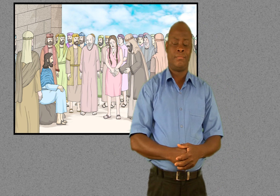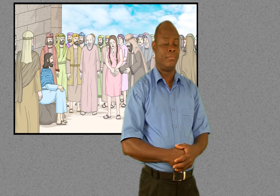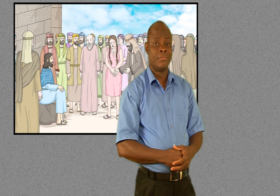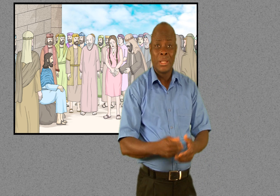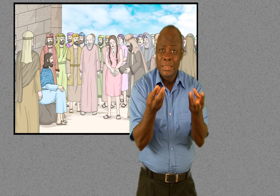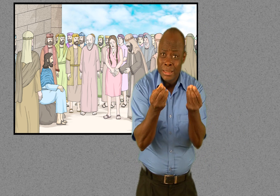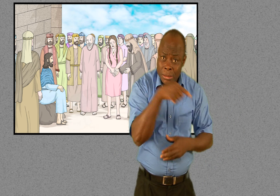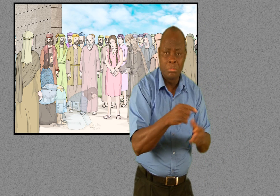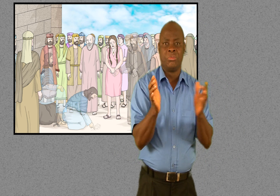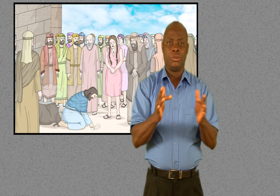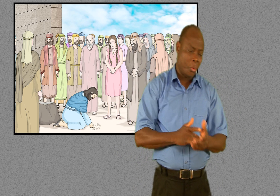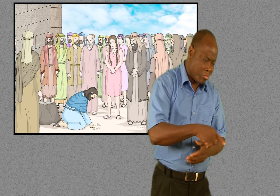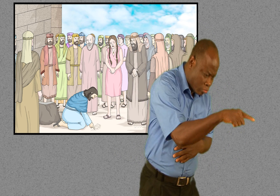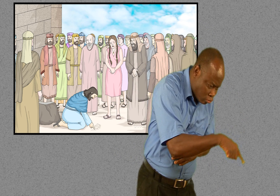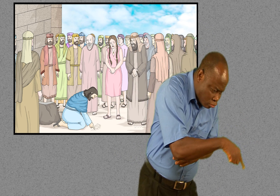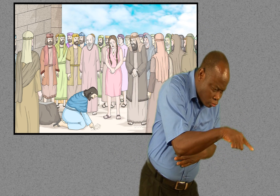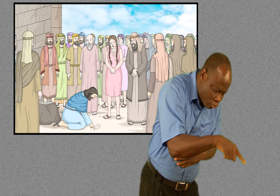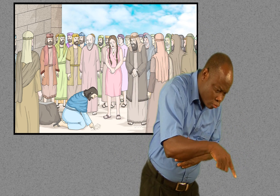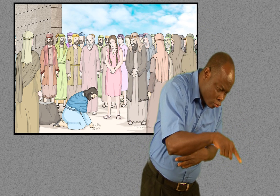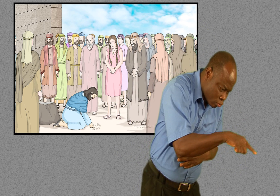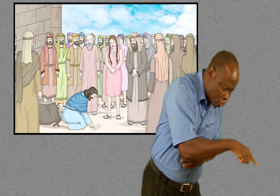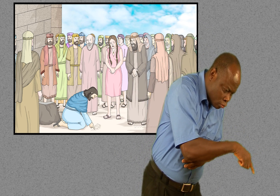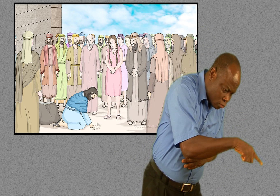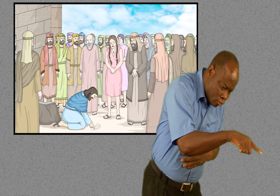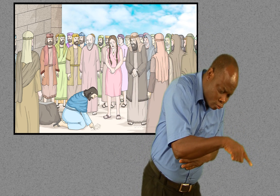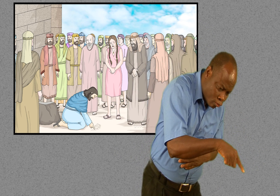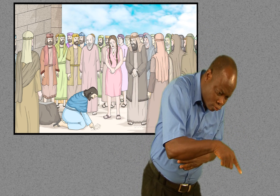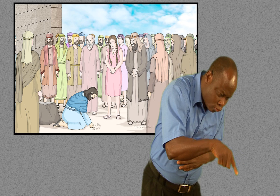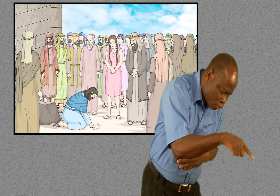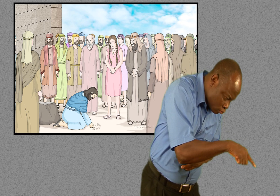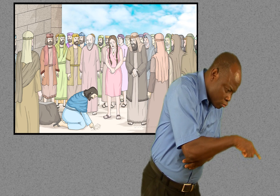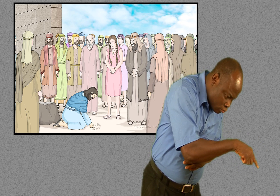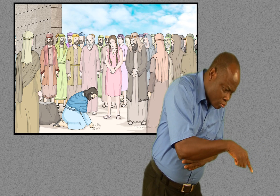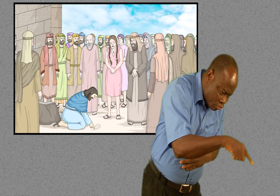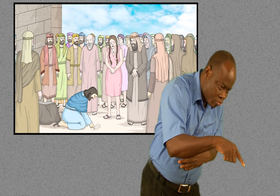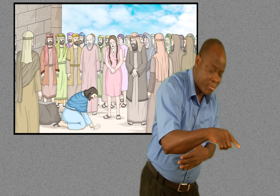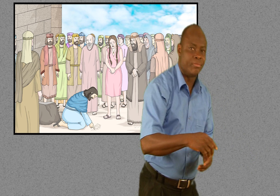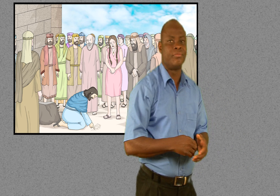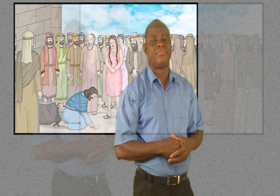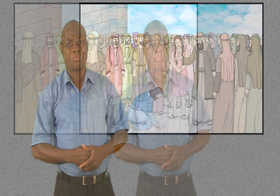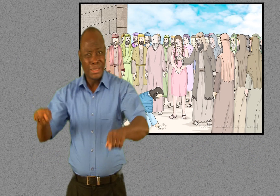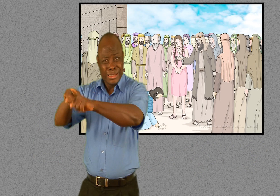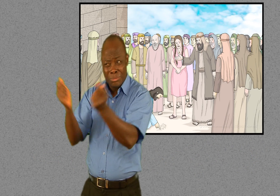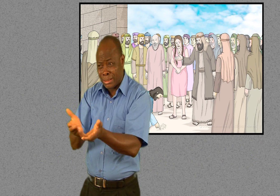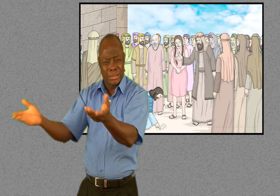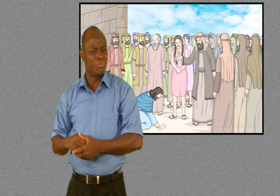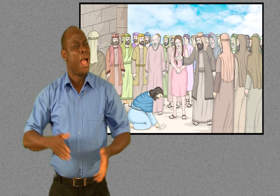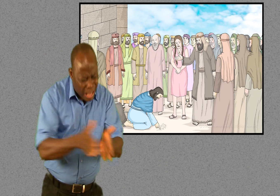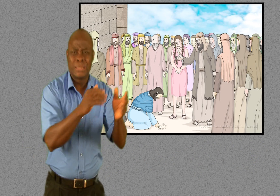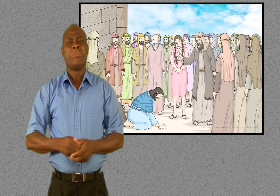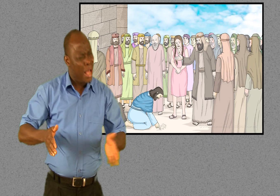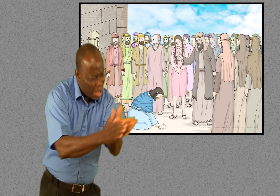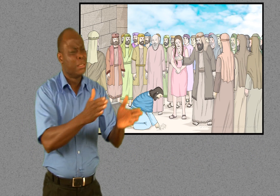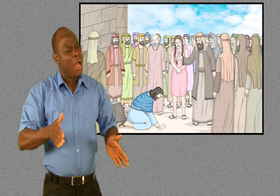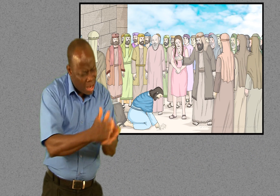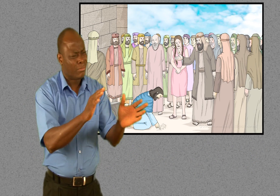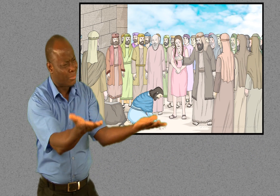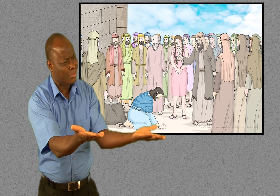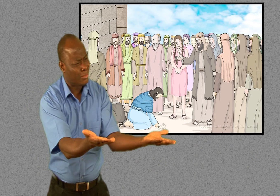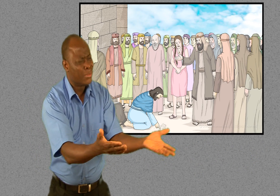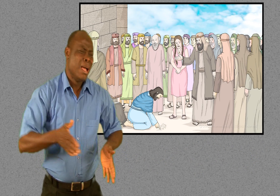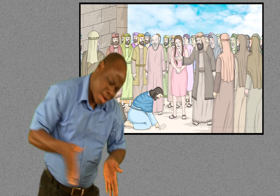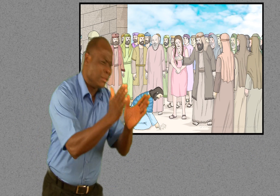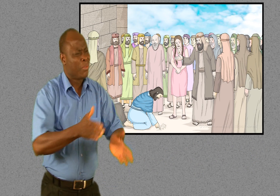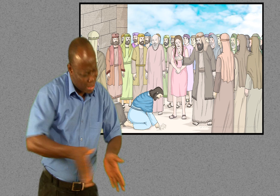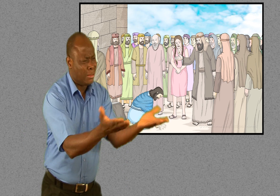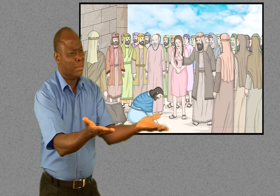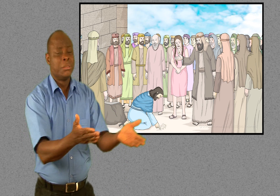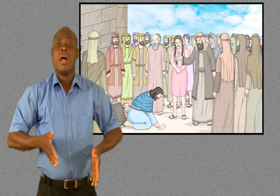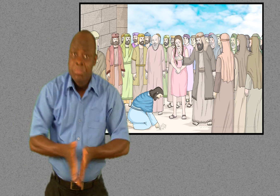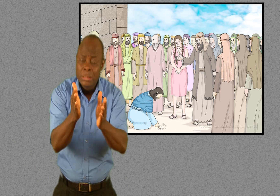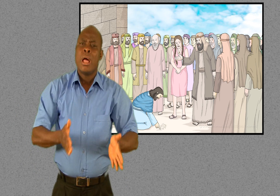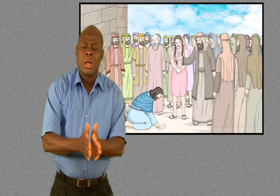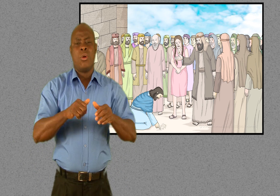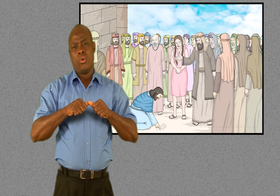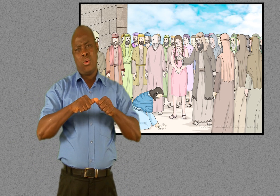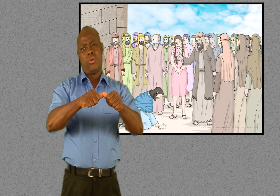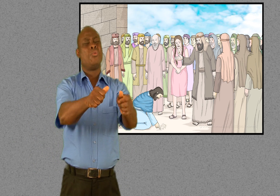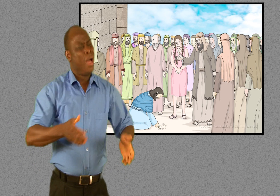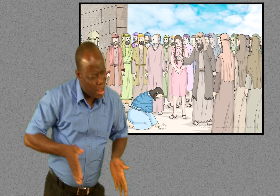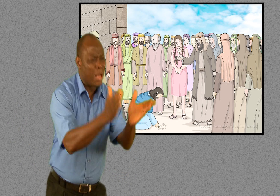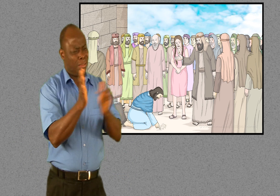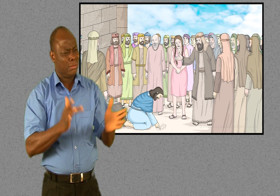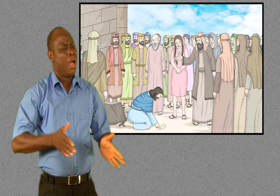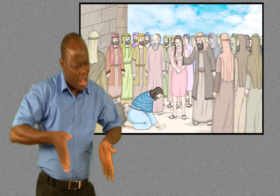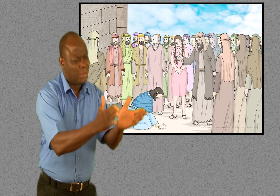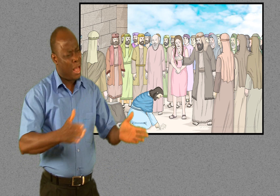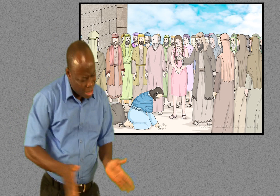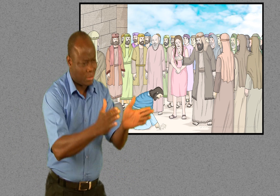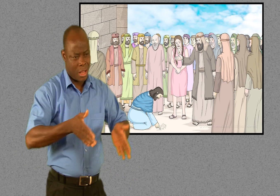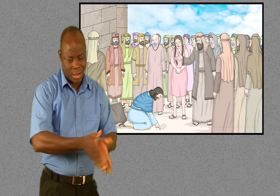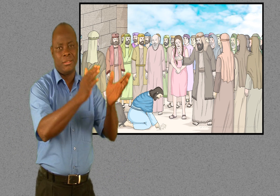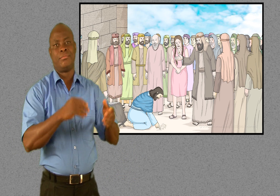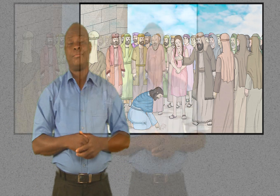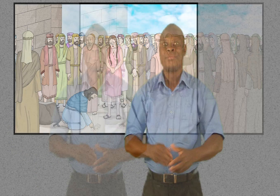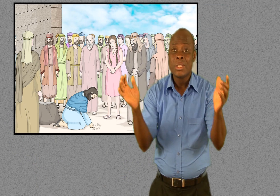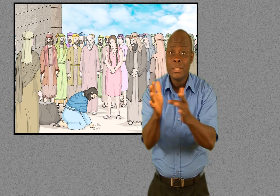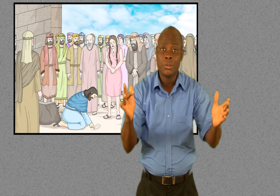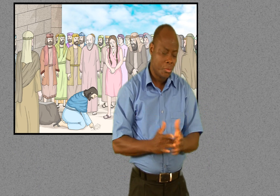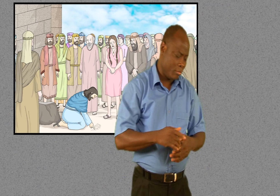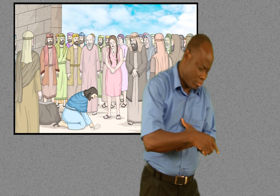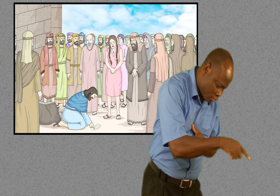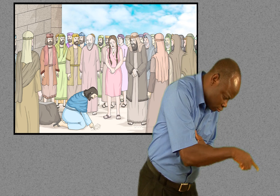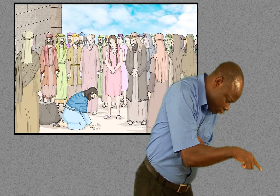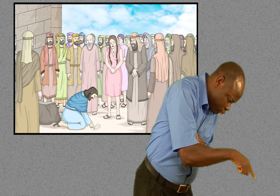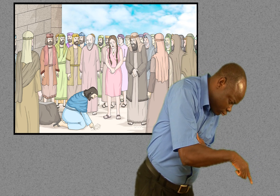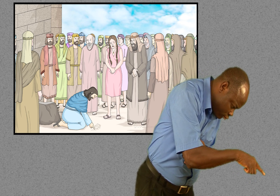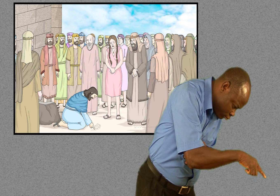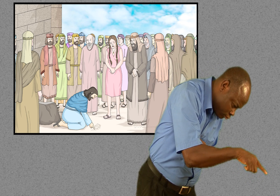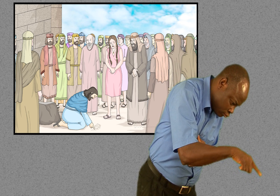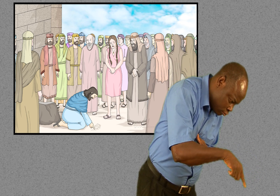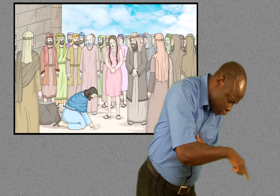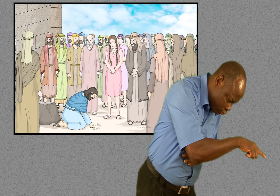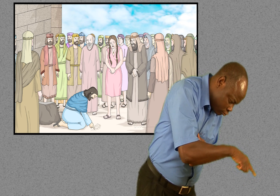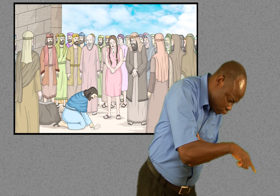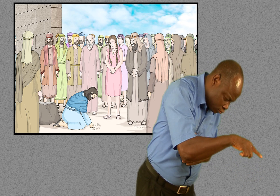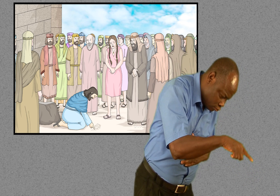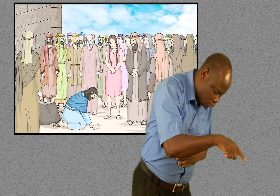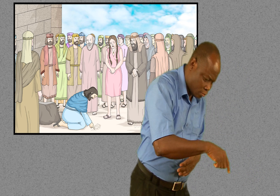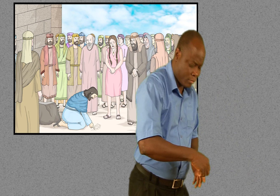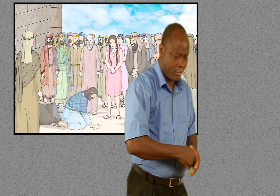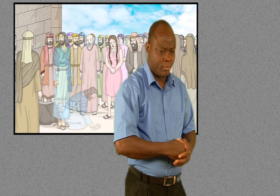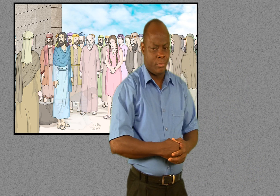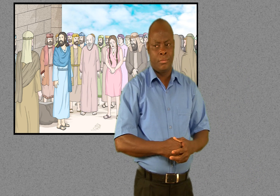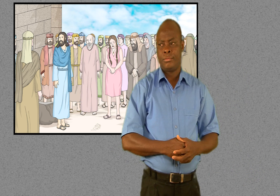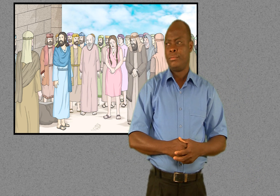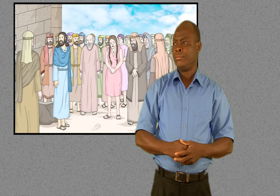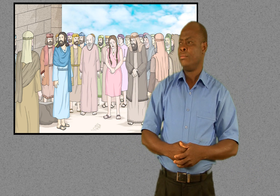But Jesus bent down and began to write on the ground with His finger.